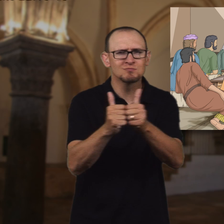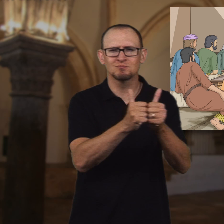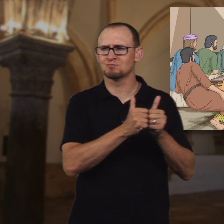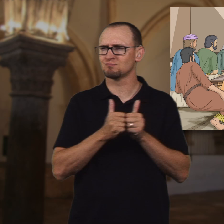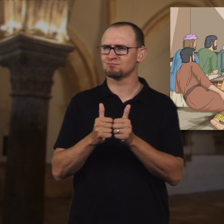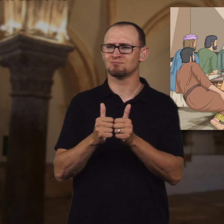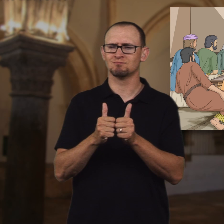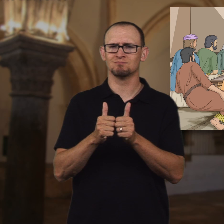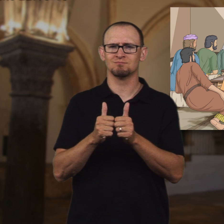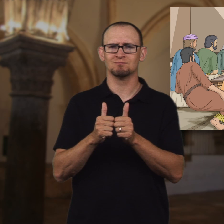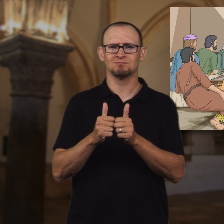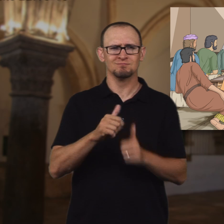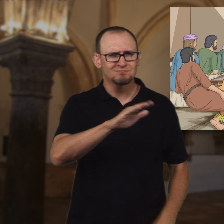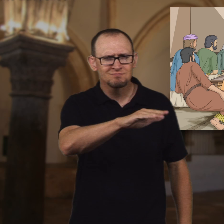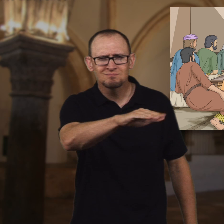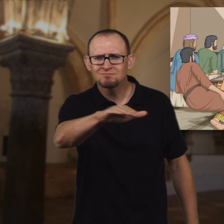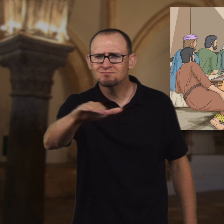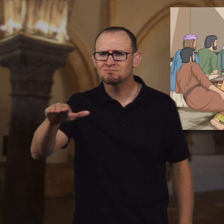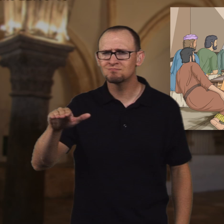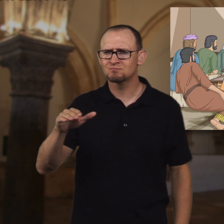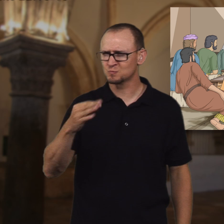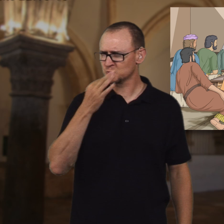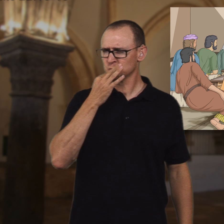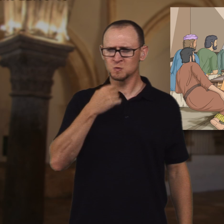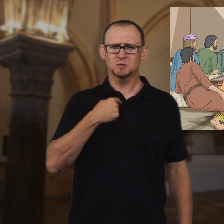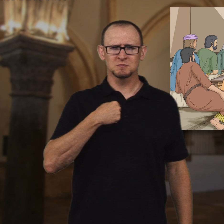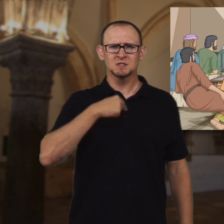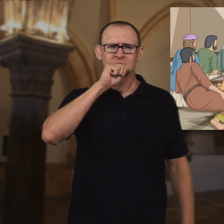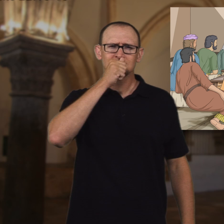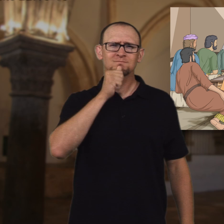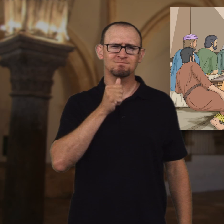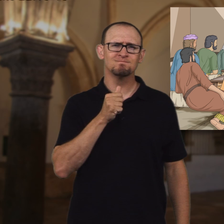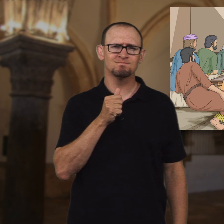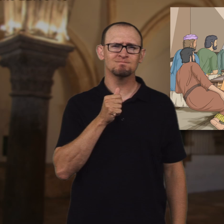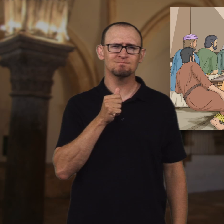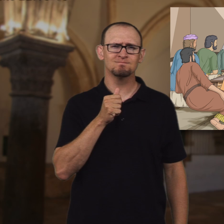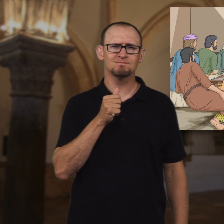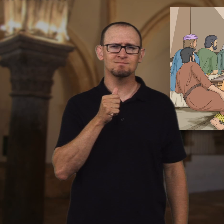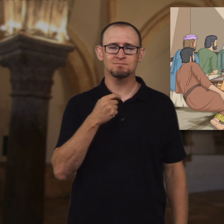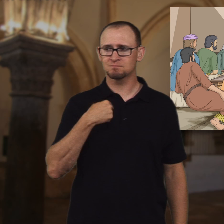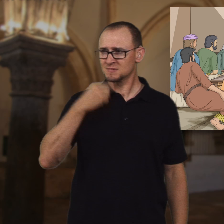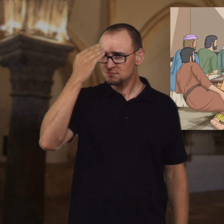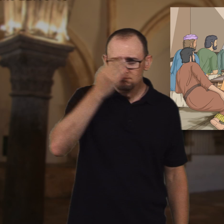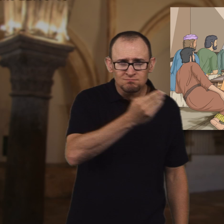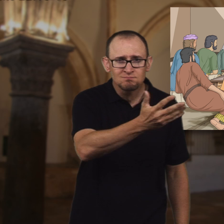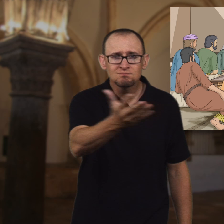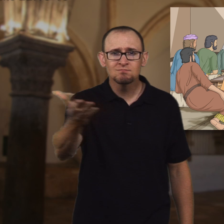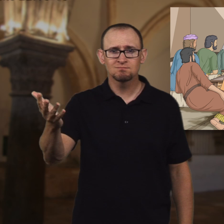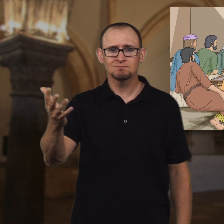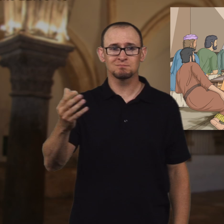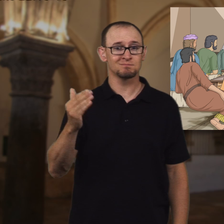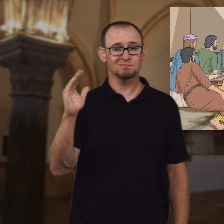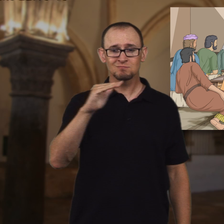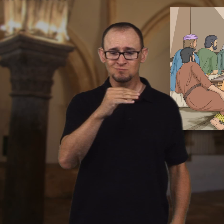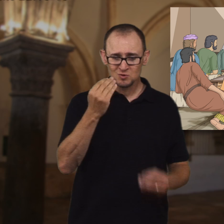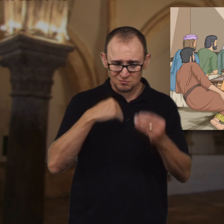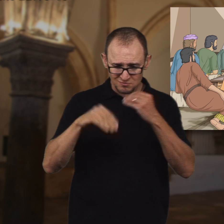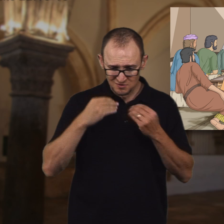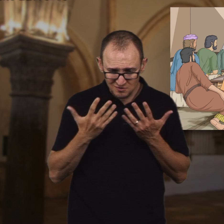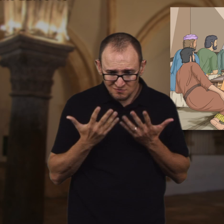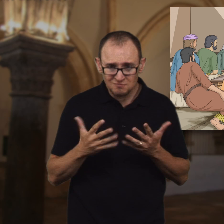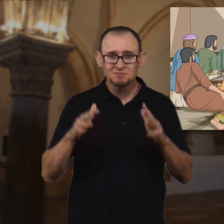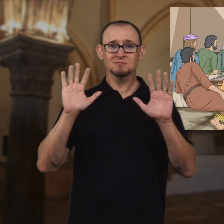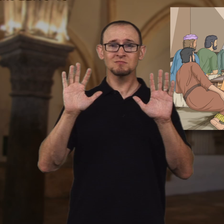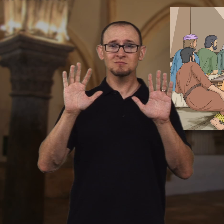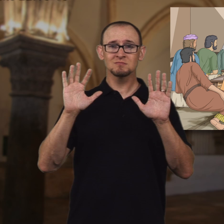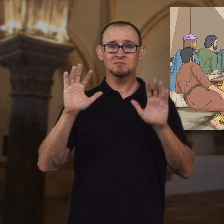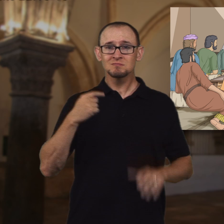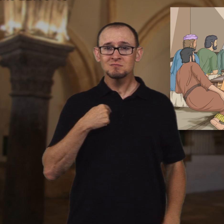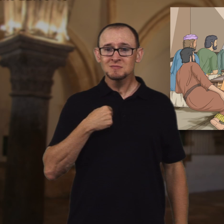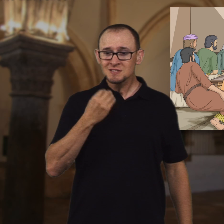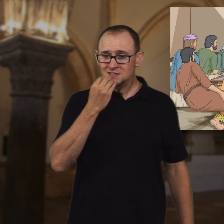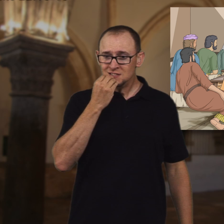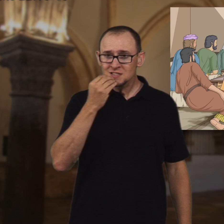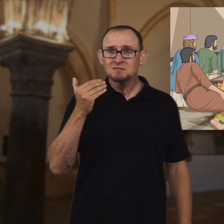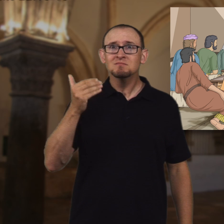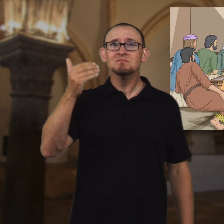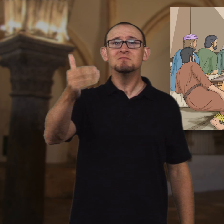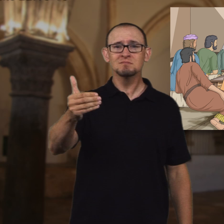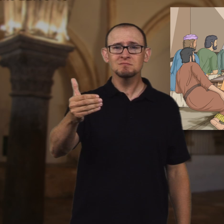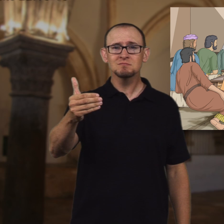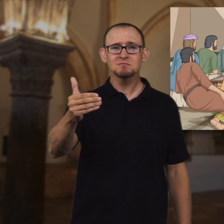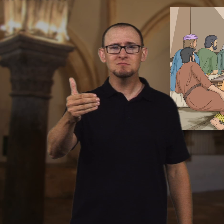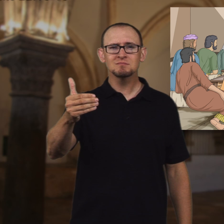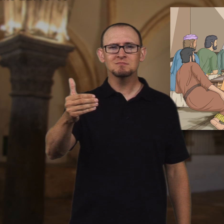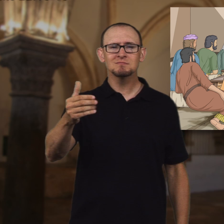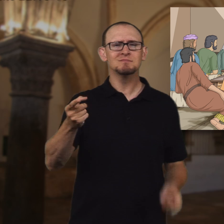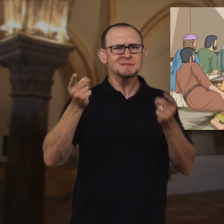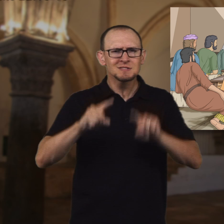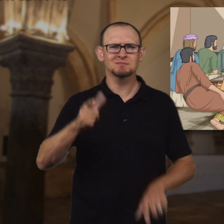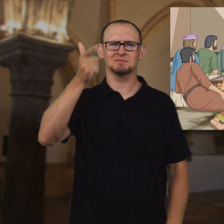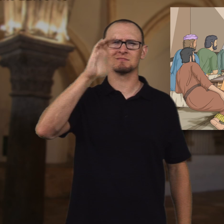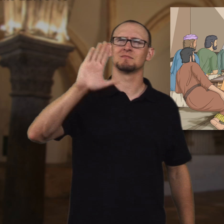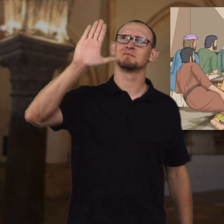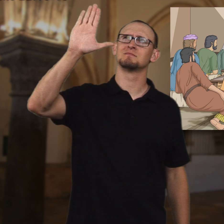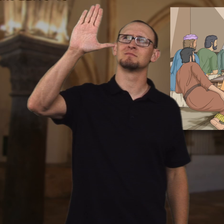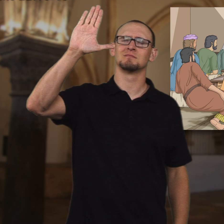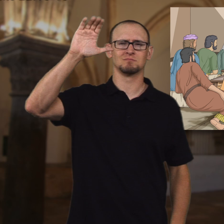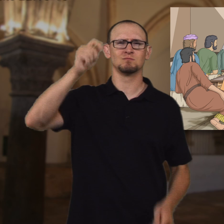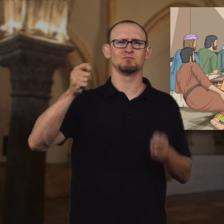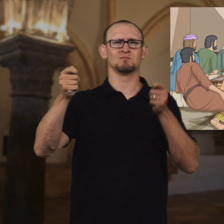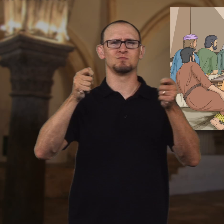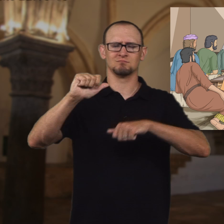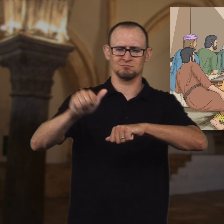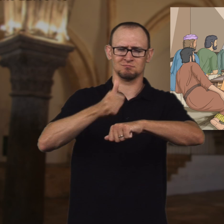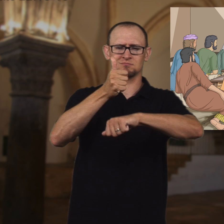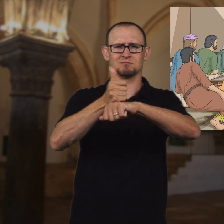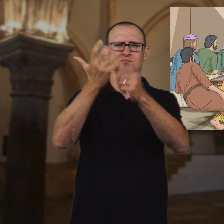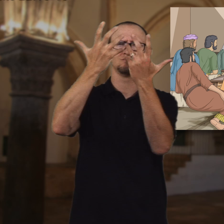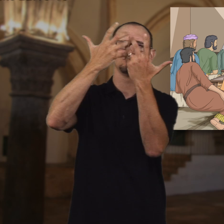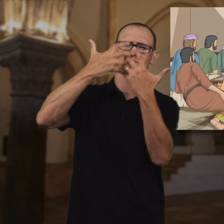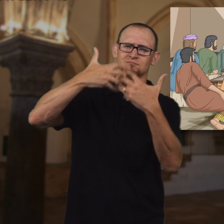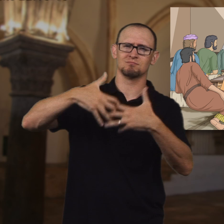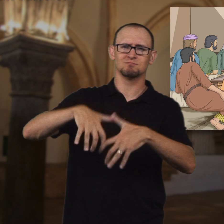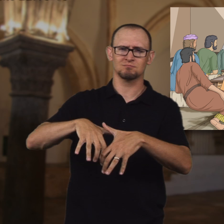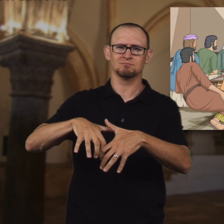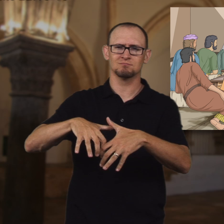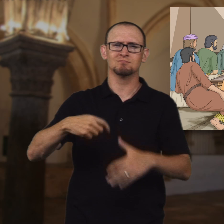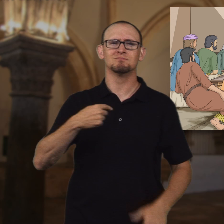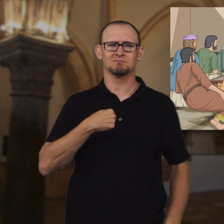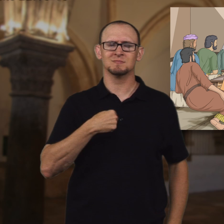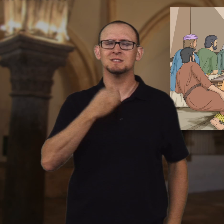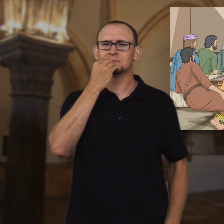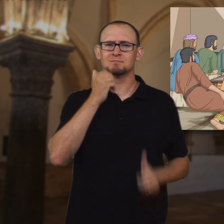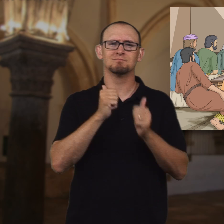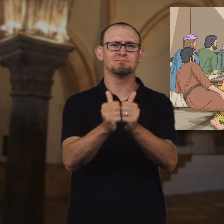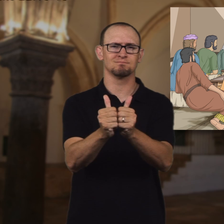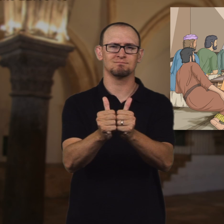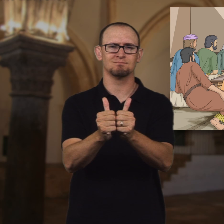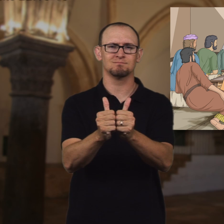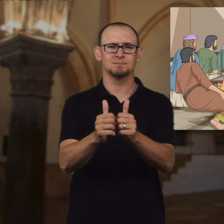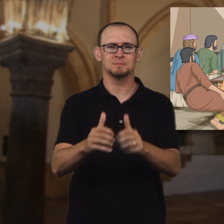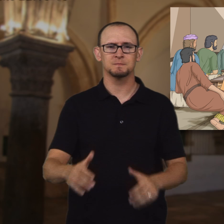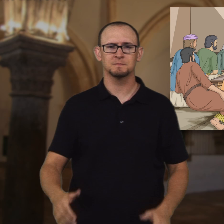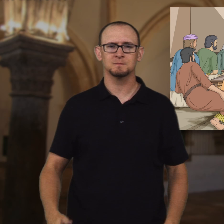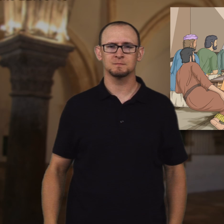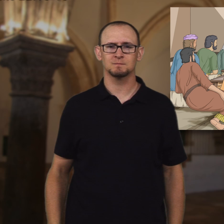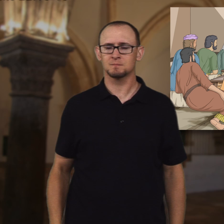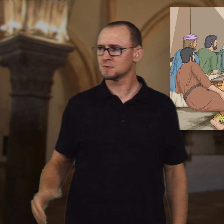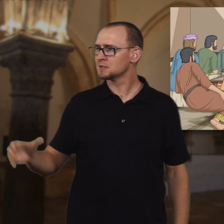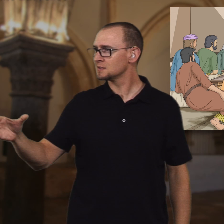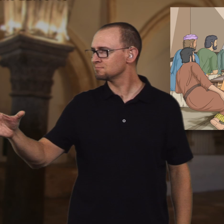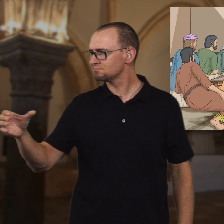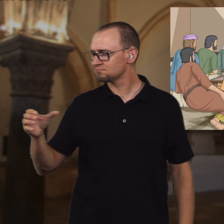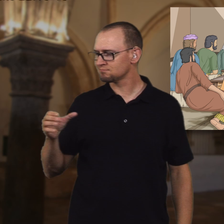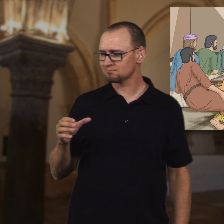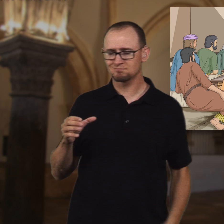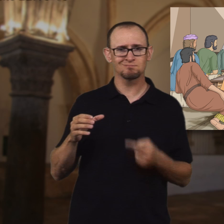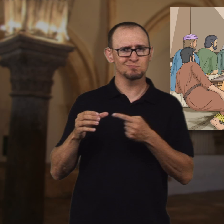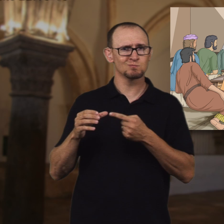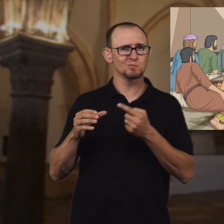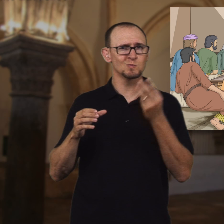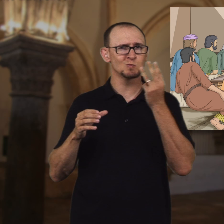For I tell you that I will not eat it again until it is fulfilled in the kingdom of God.”